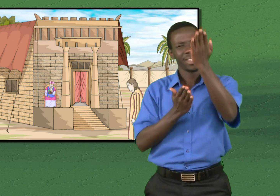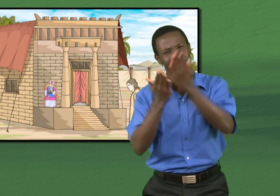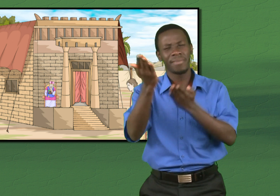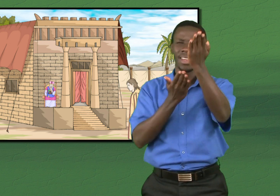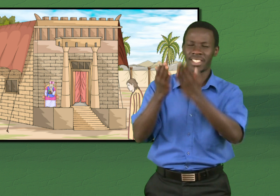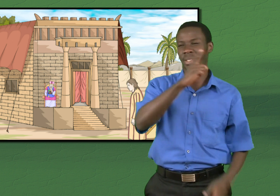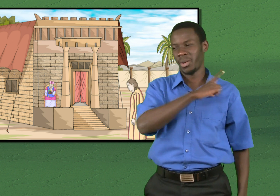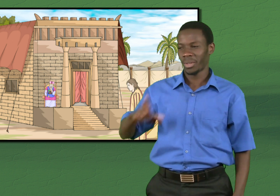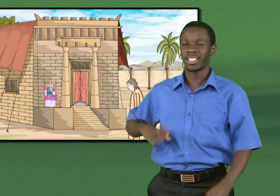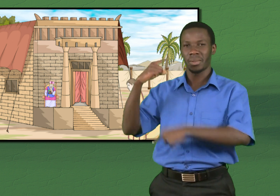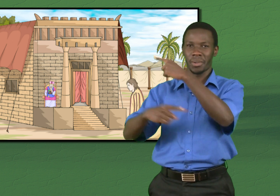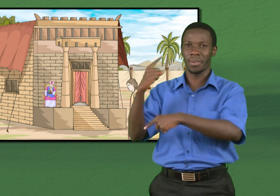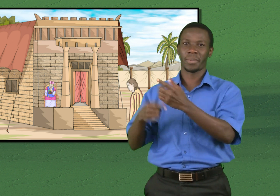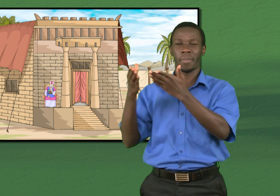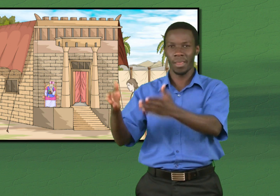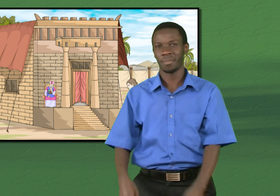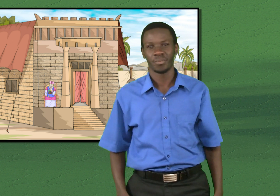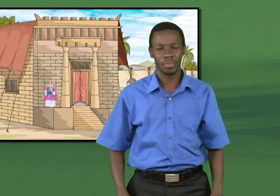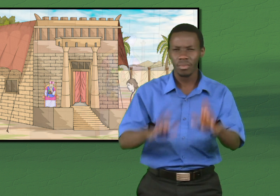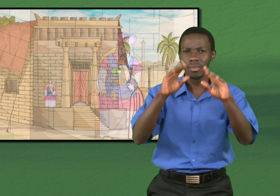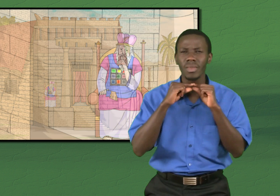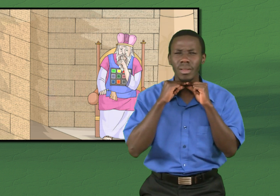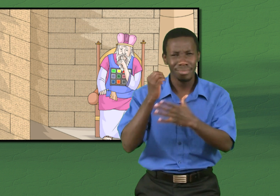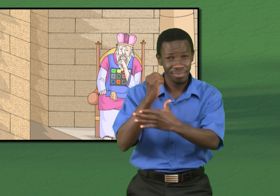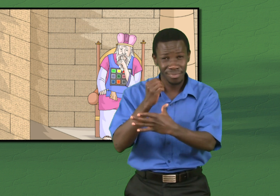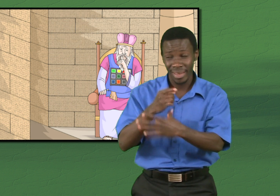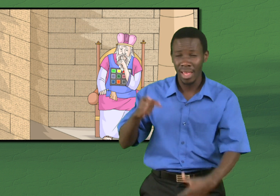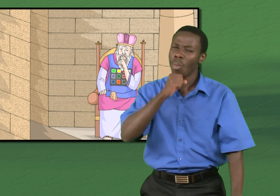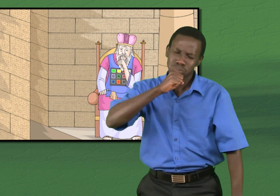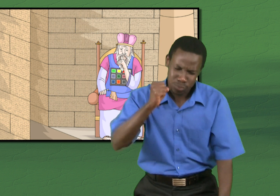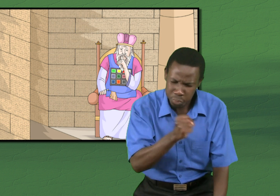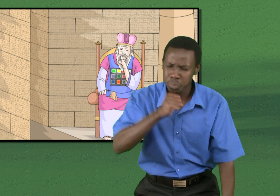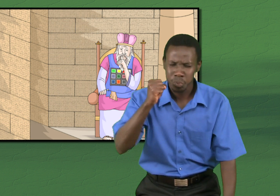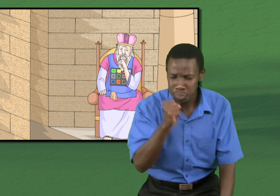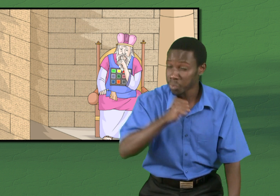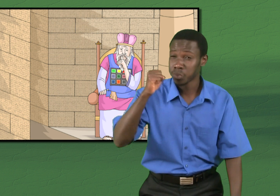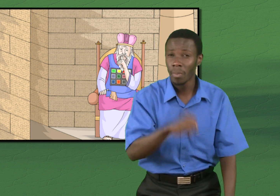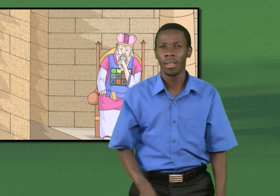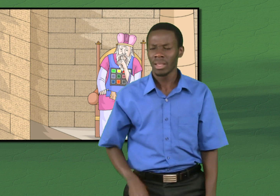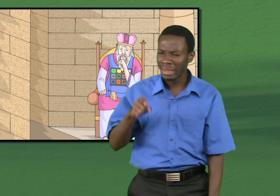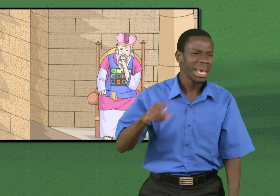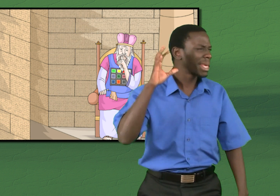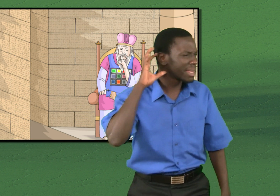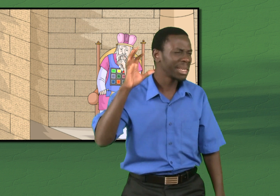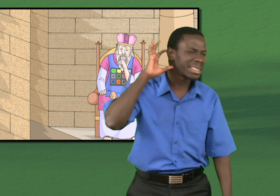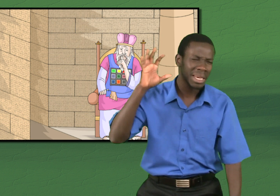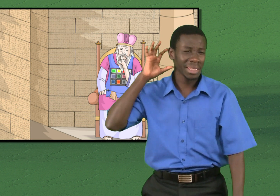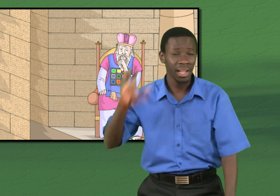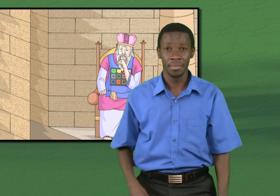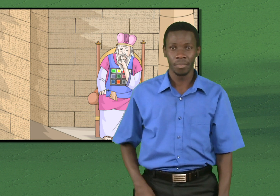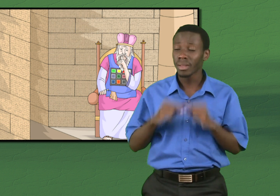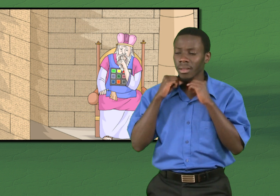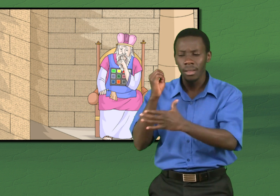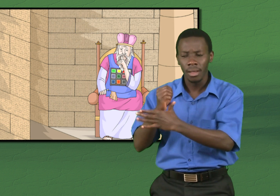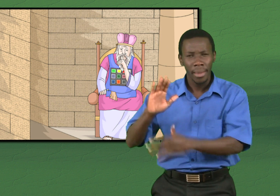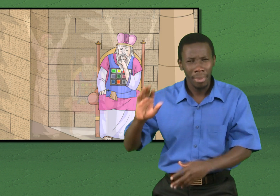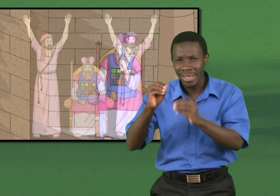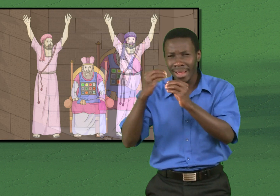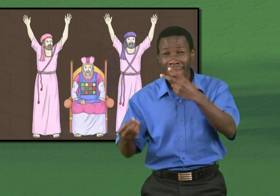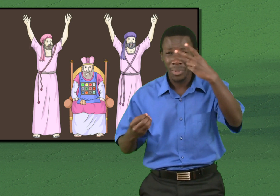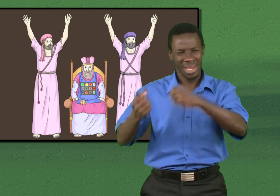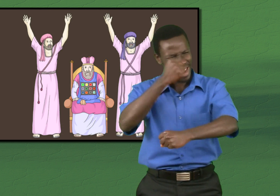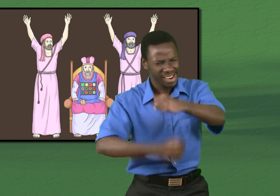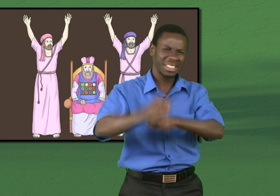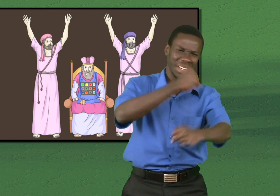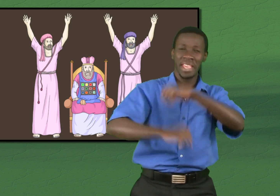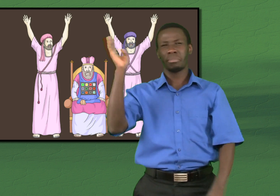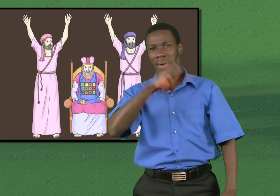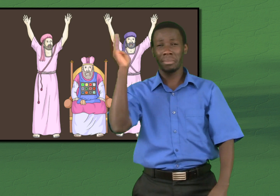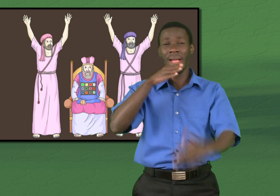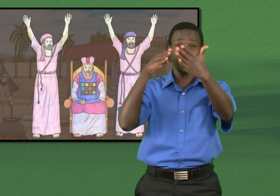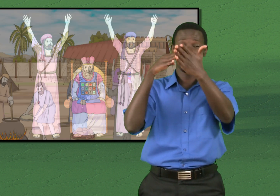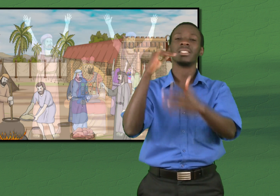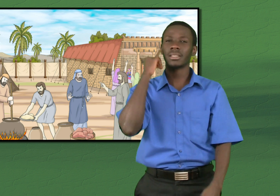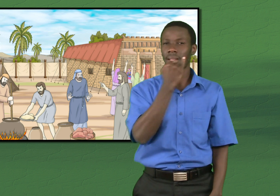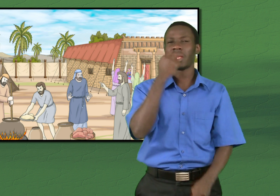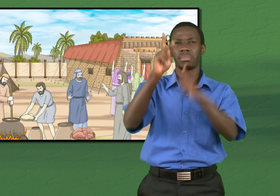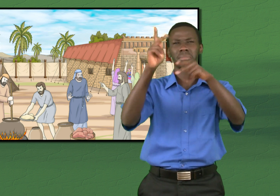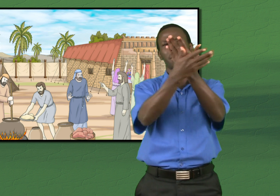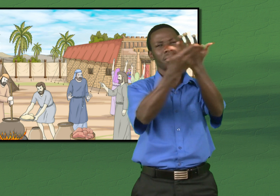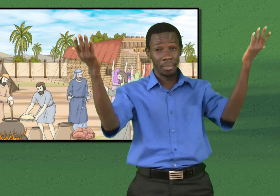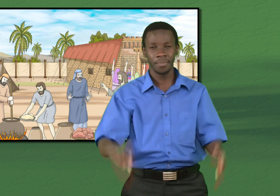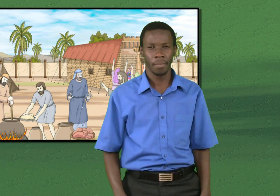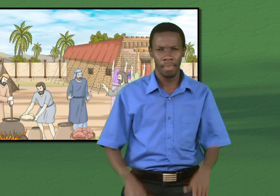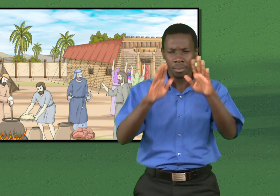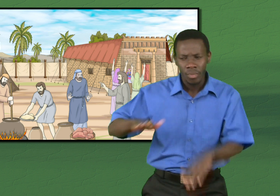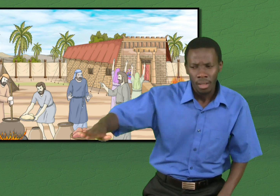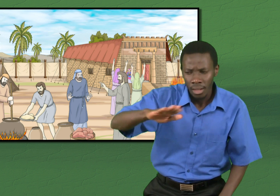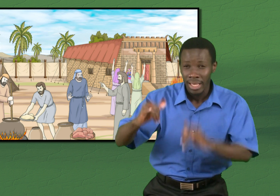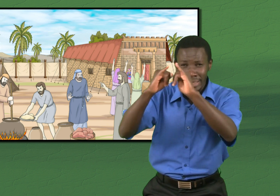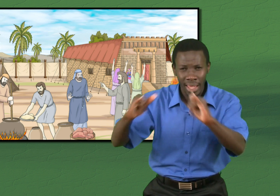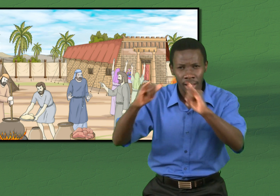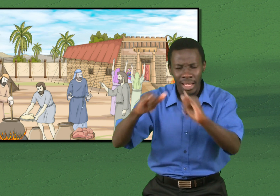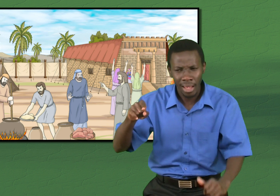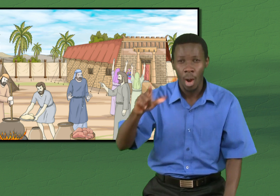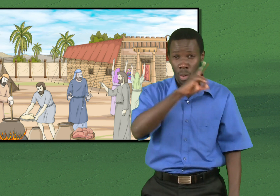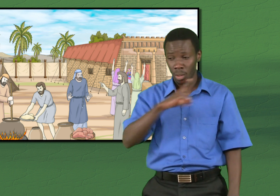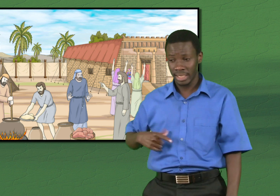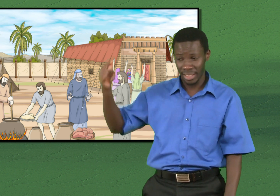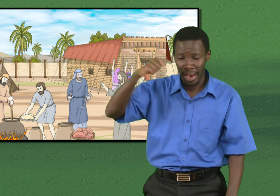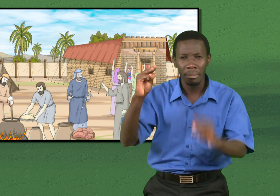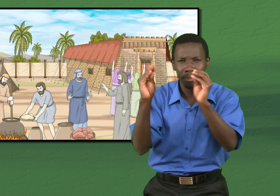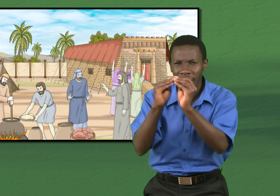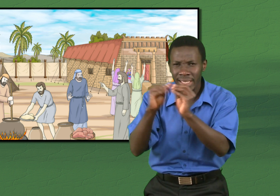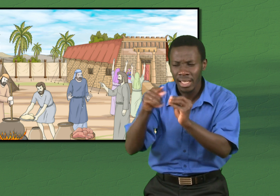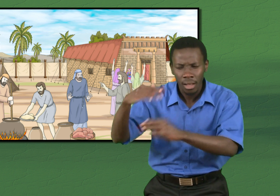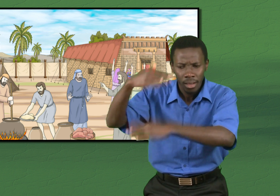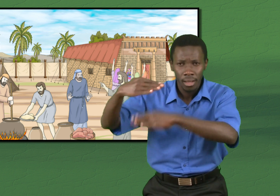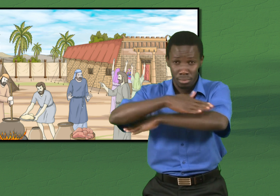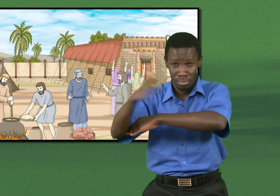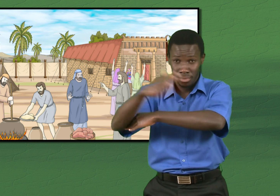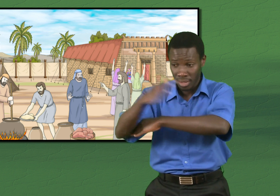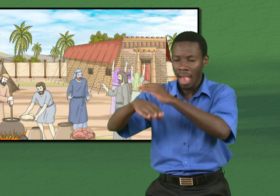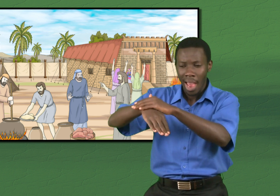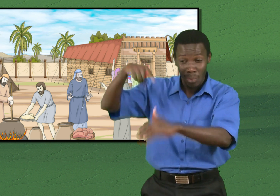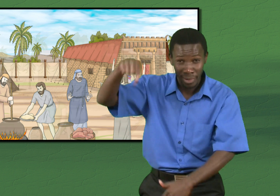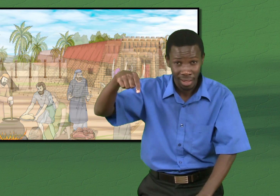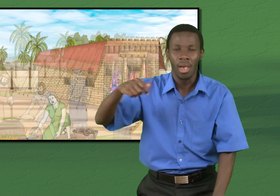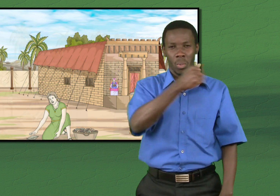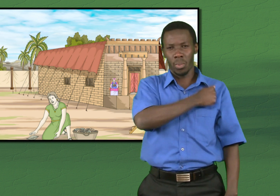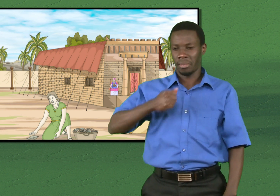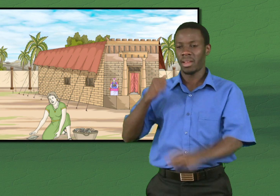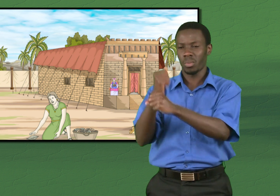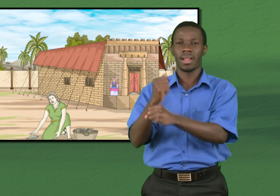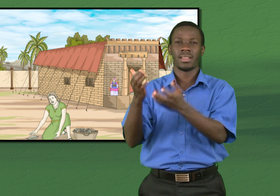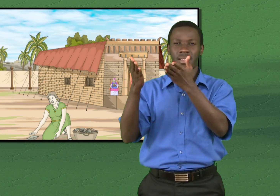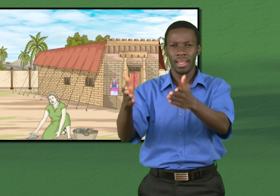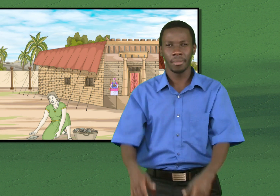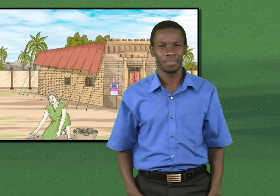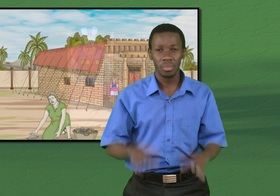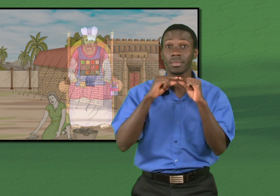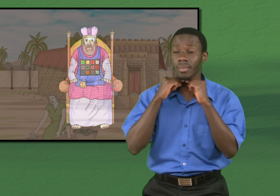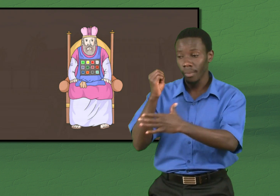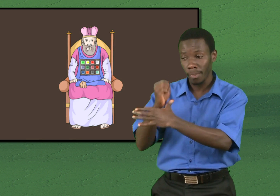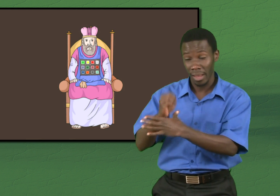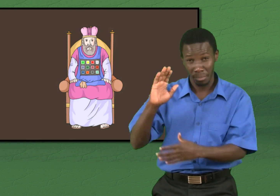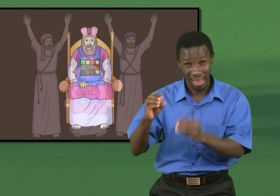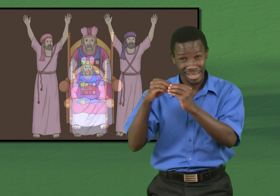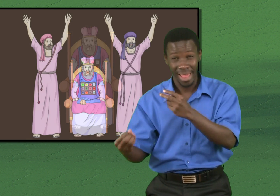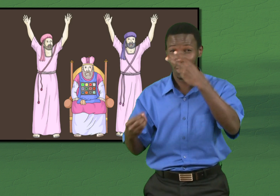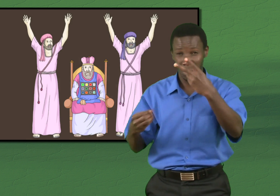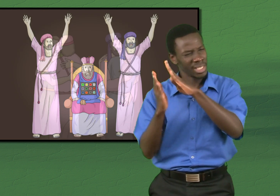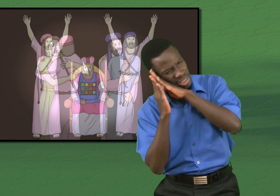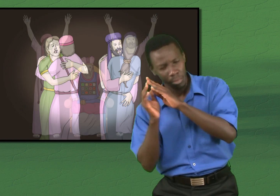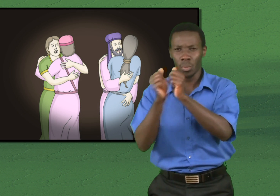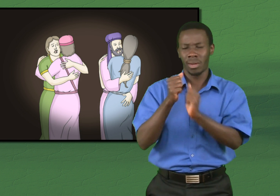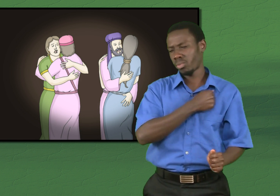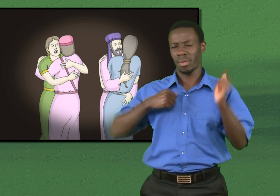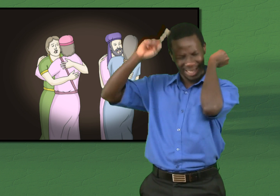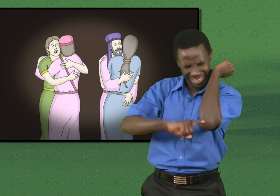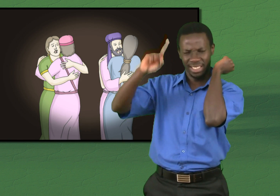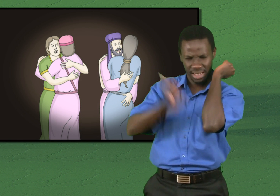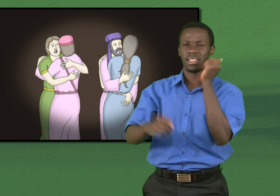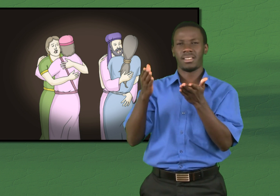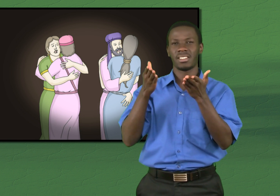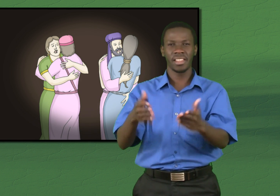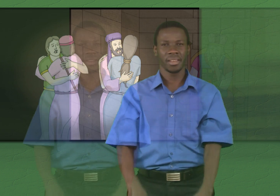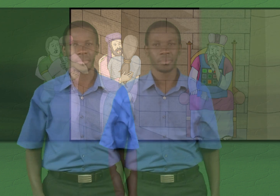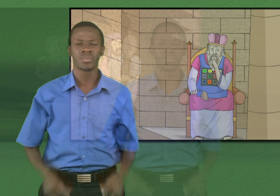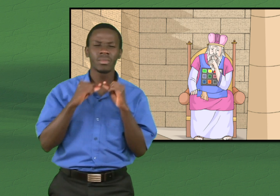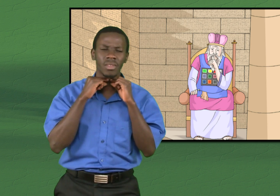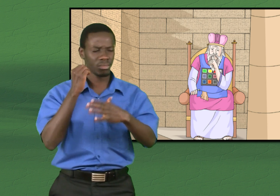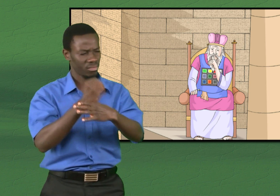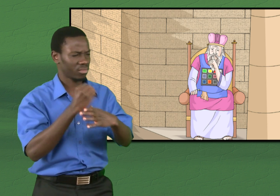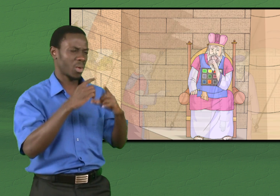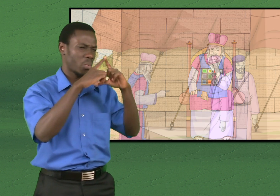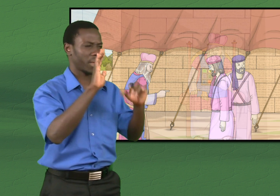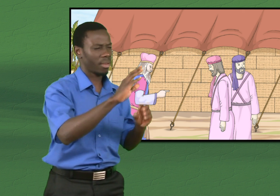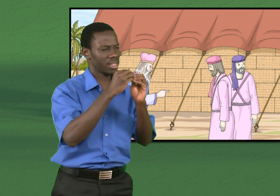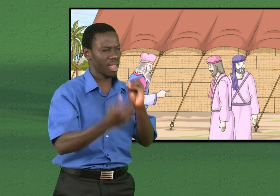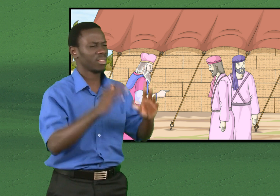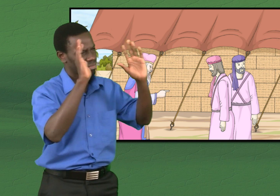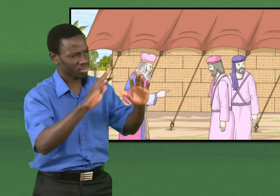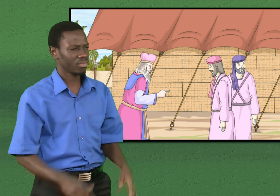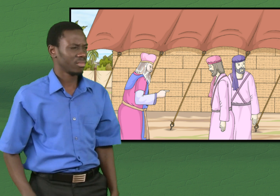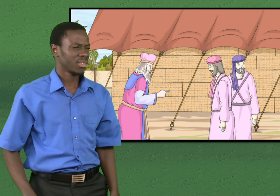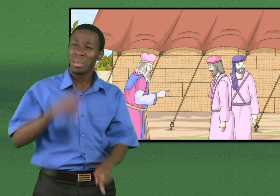Now Eli was very old, and he heard about everything his sons were doing to all Israel and how they were sleeping with the women who served at the entrance to the Tent of Meeting.